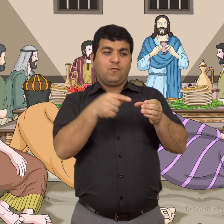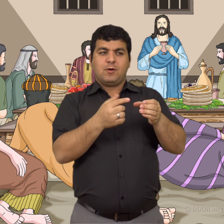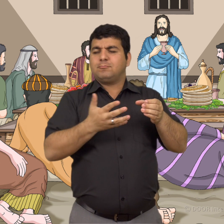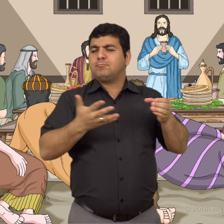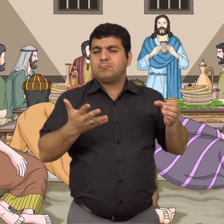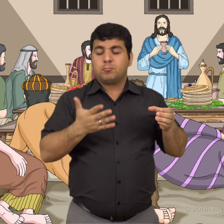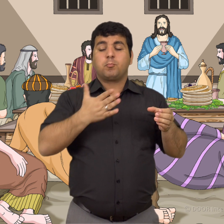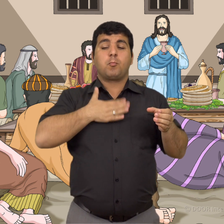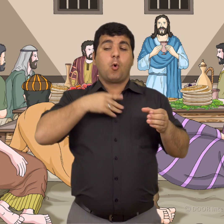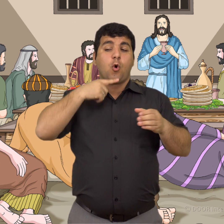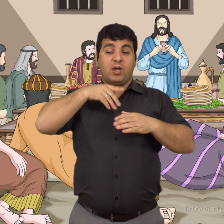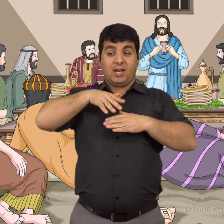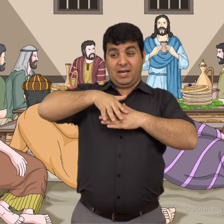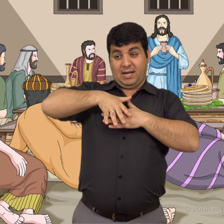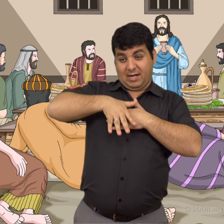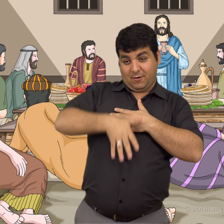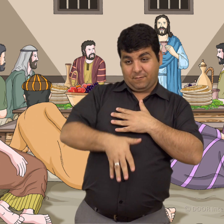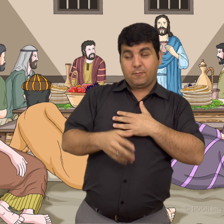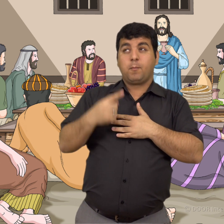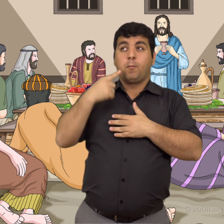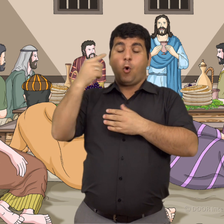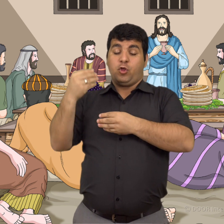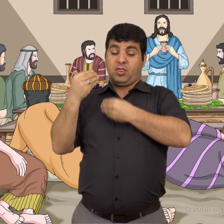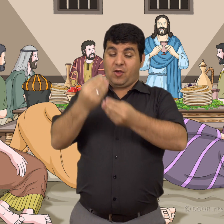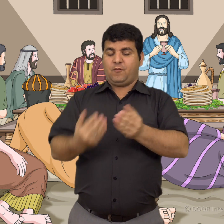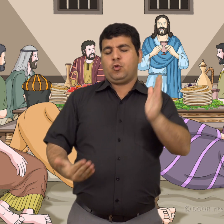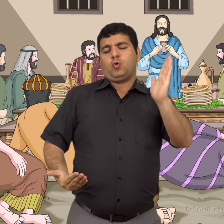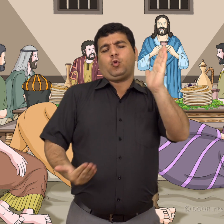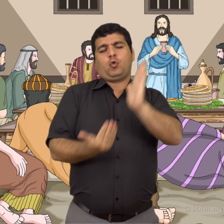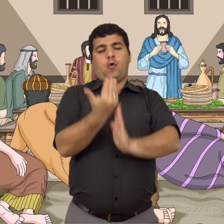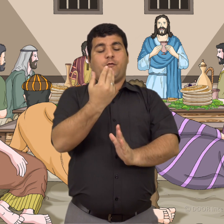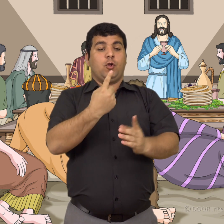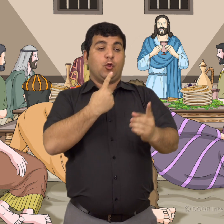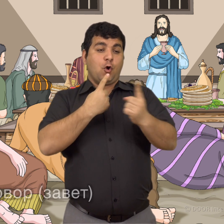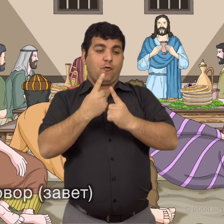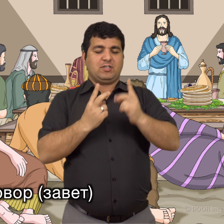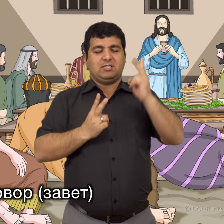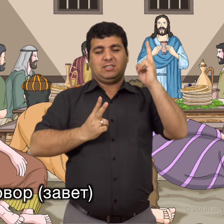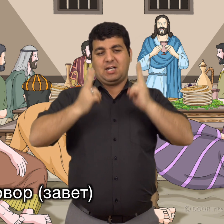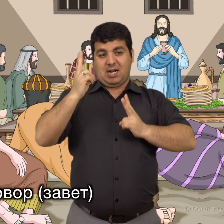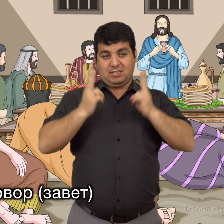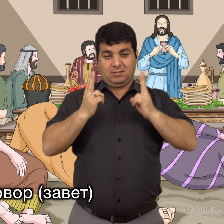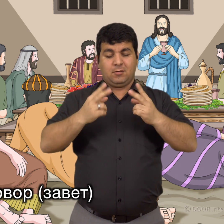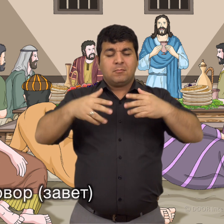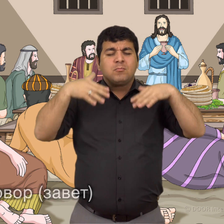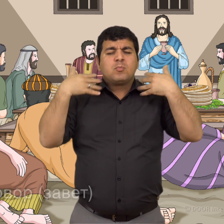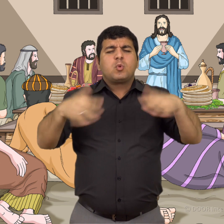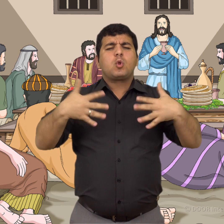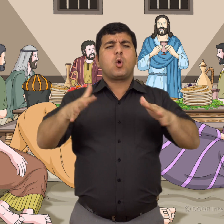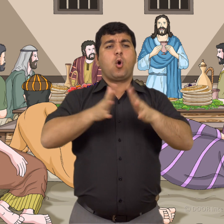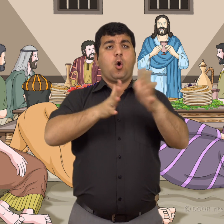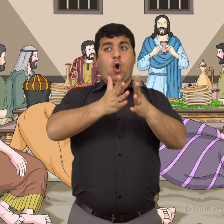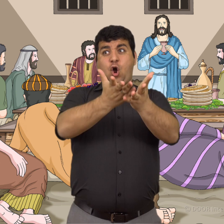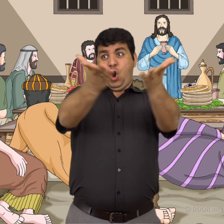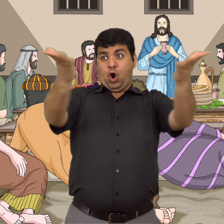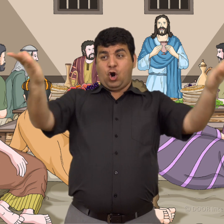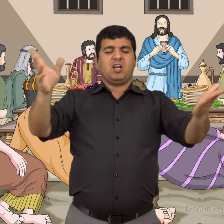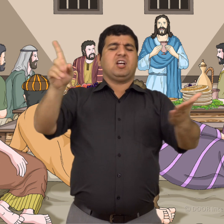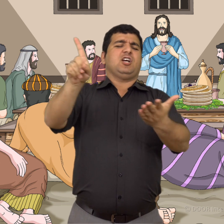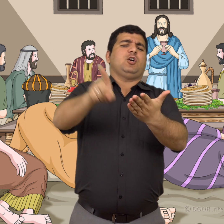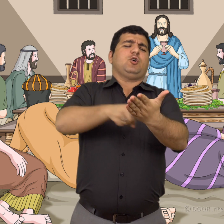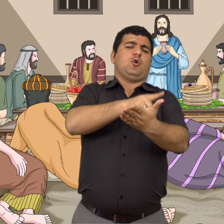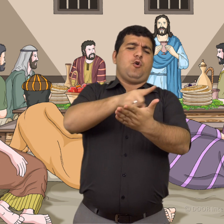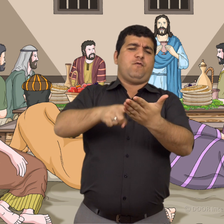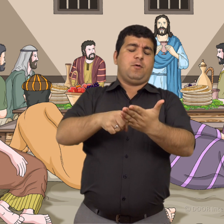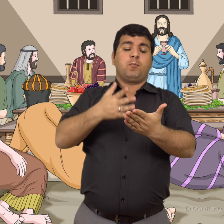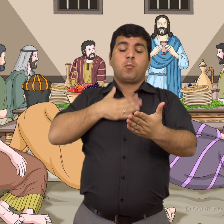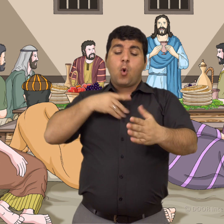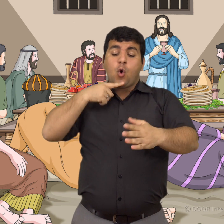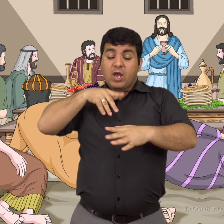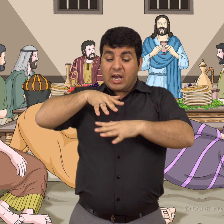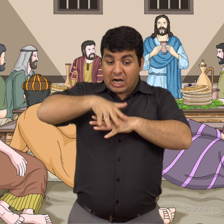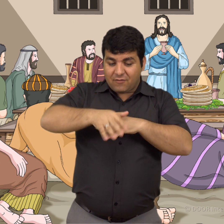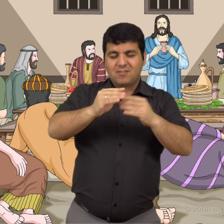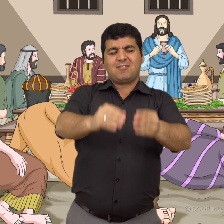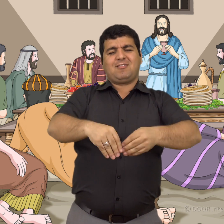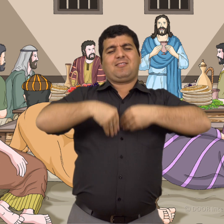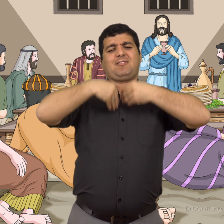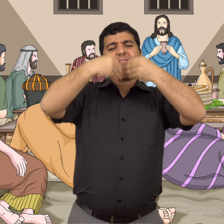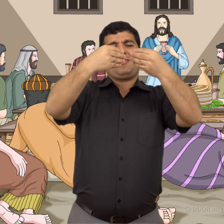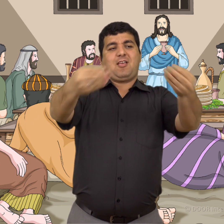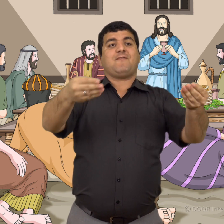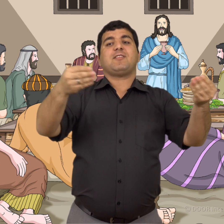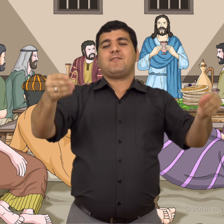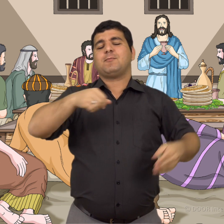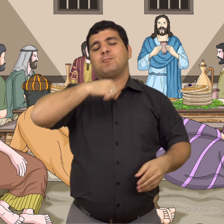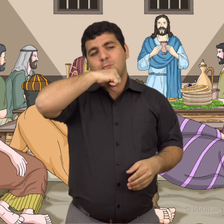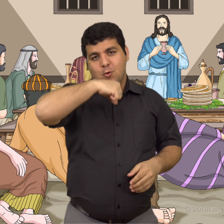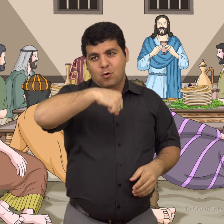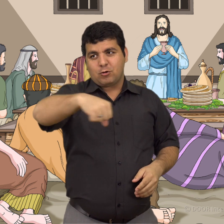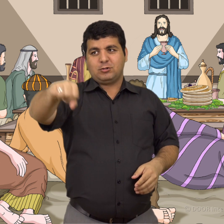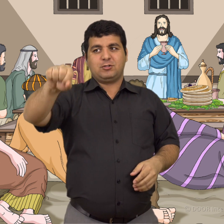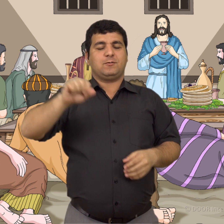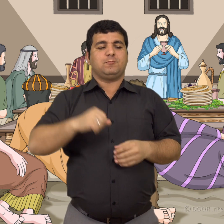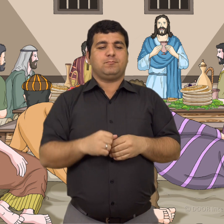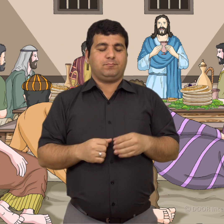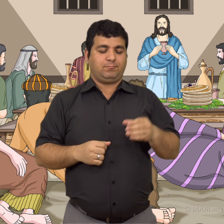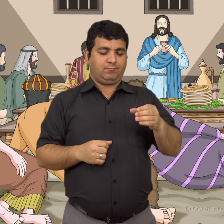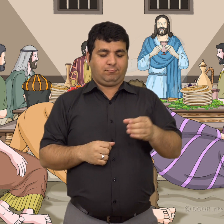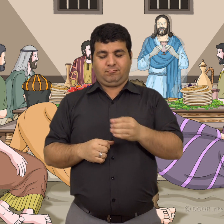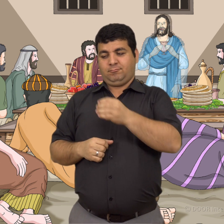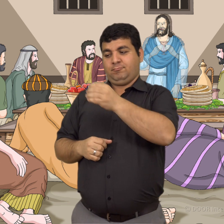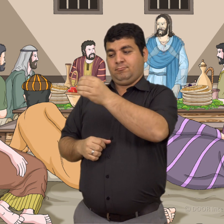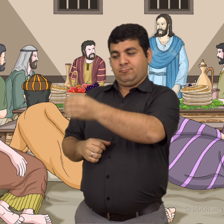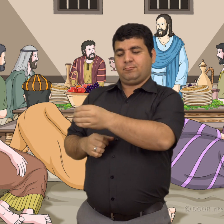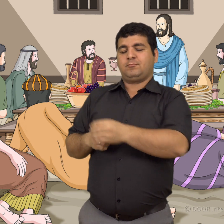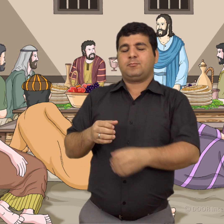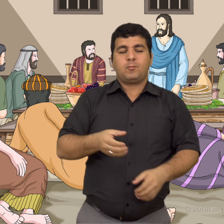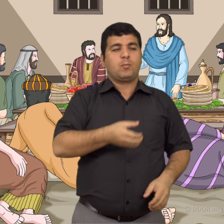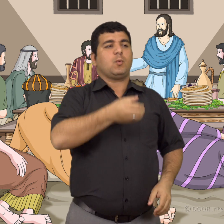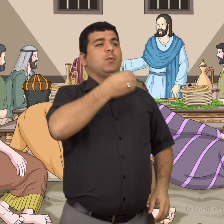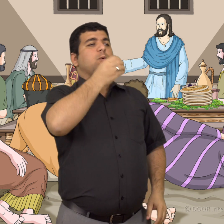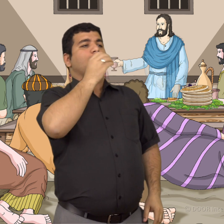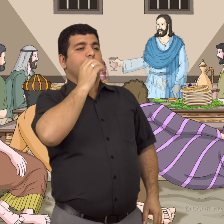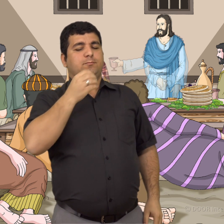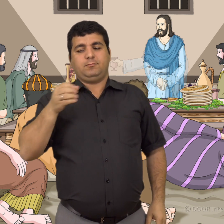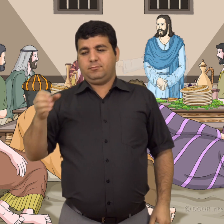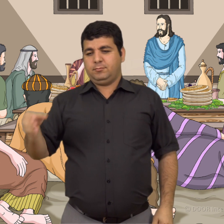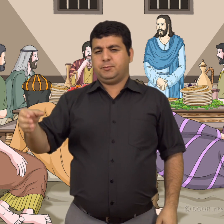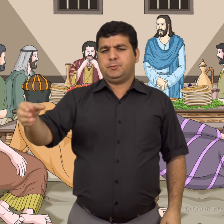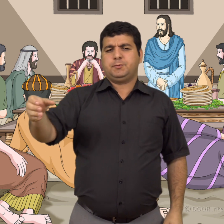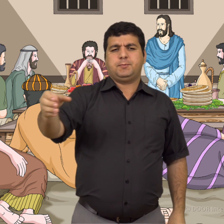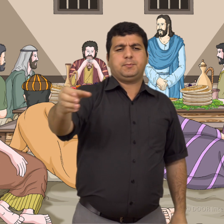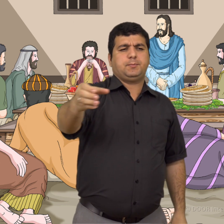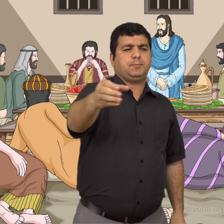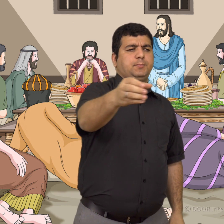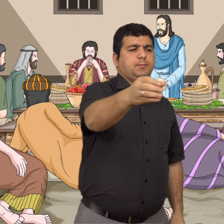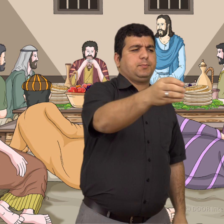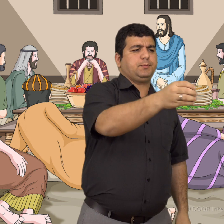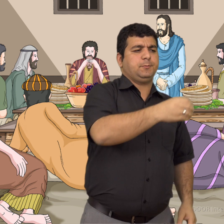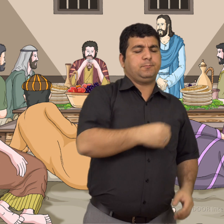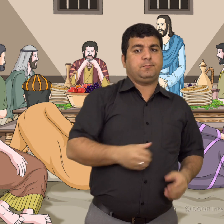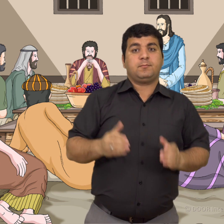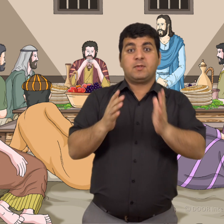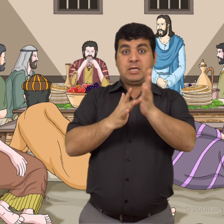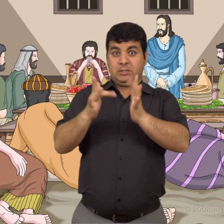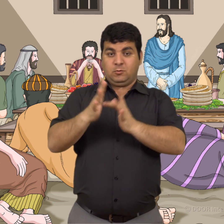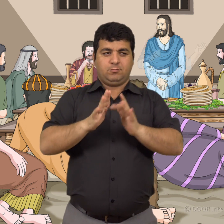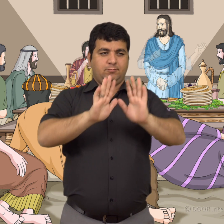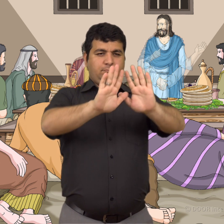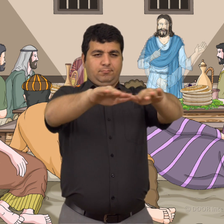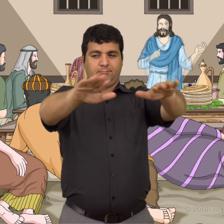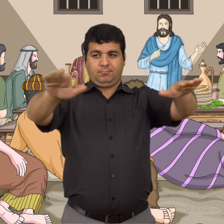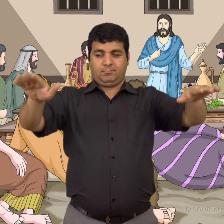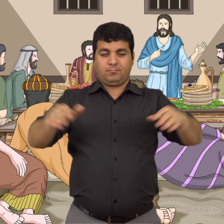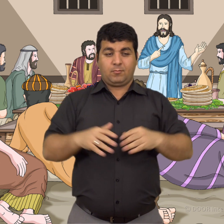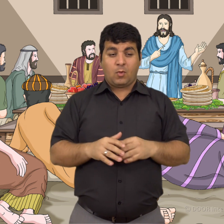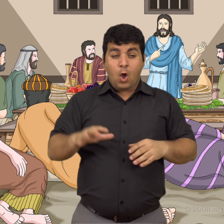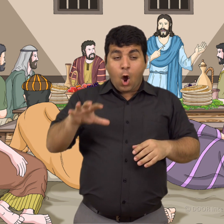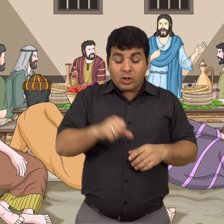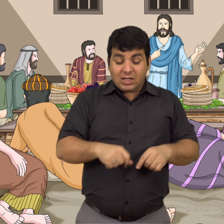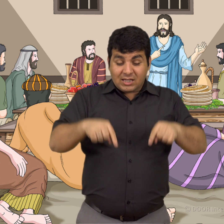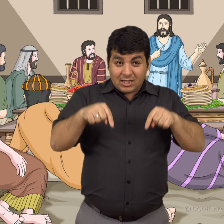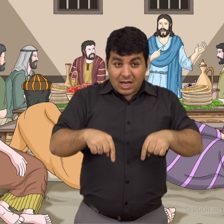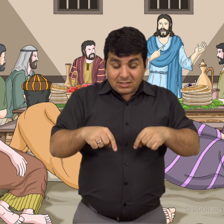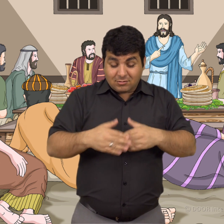This is My blood of the covenant, which is poured out for many for the forgiveness of sins.